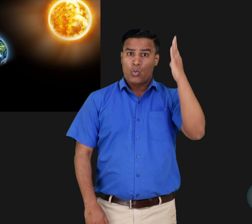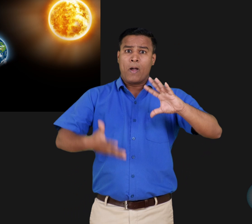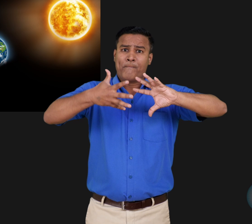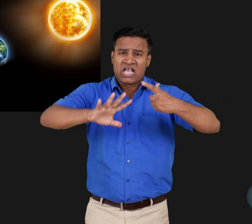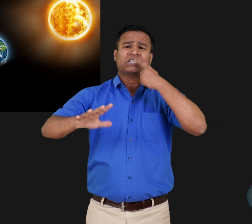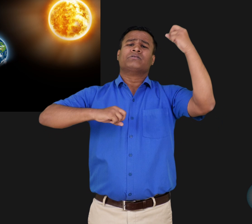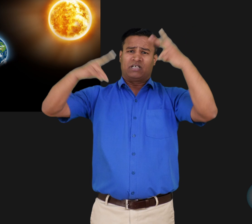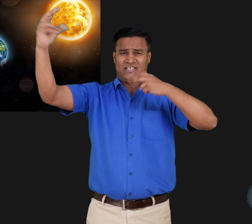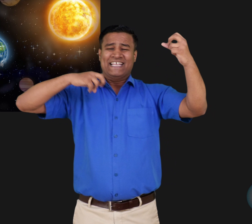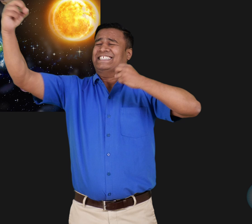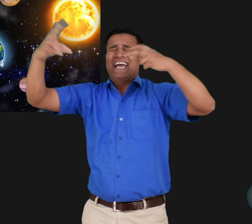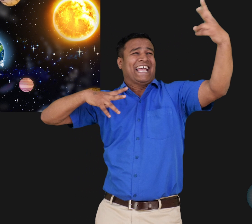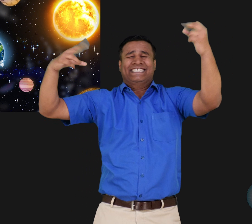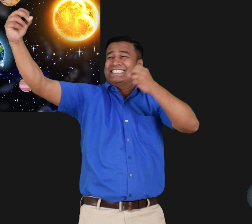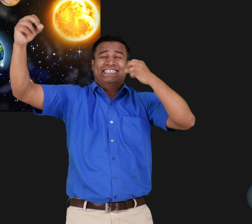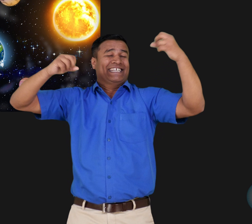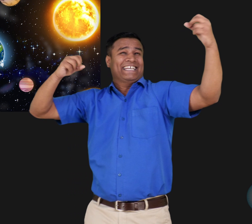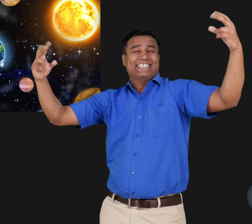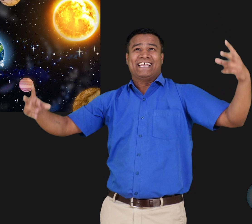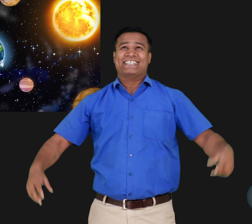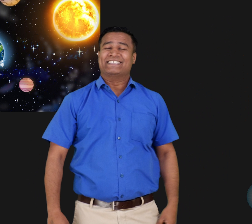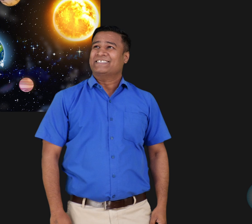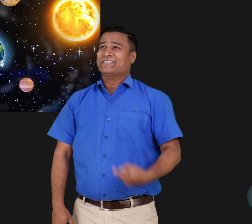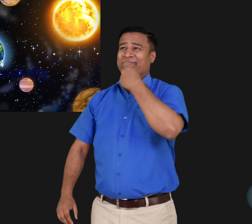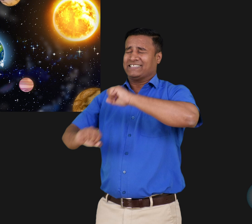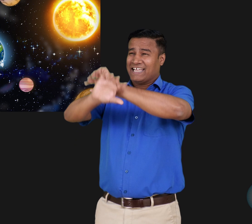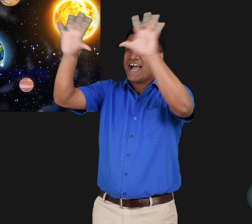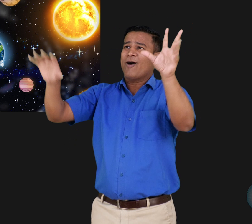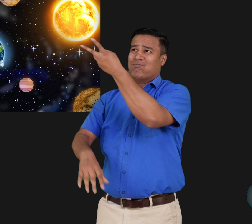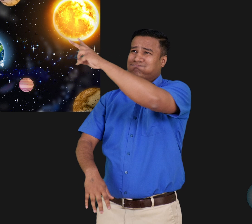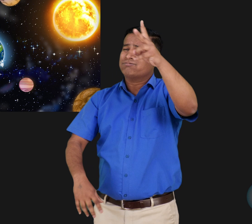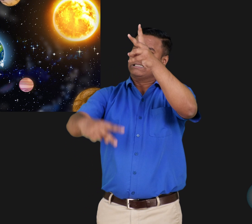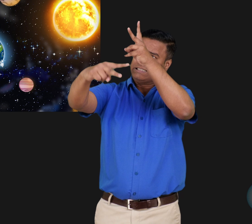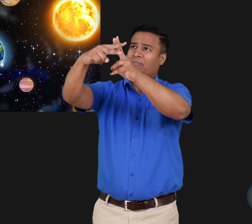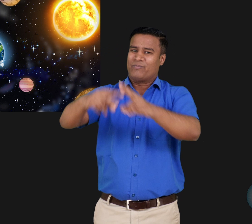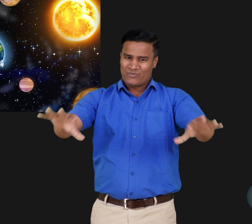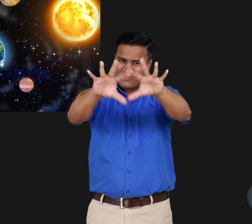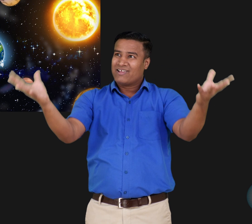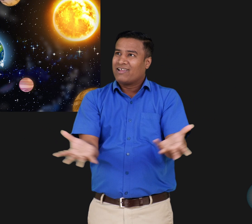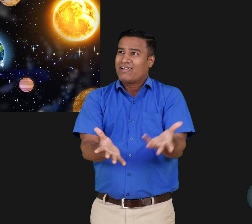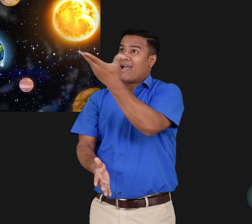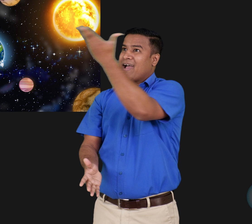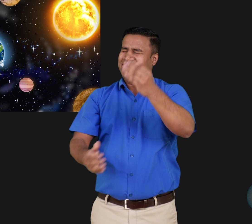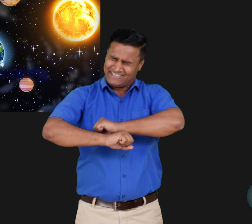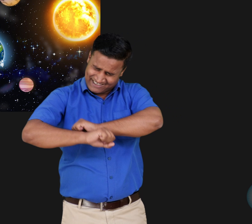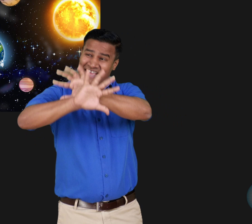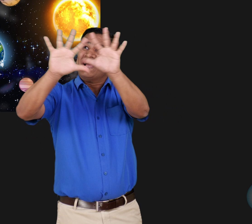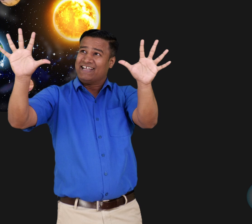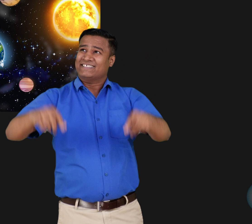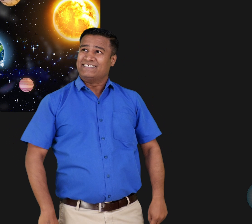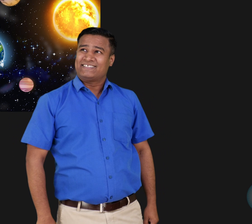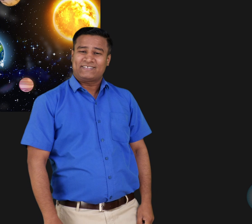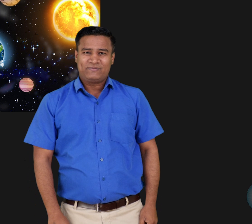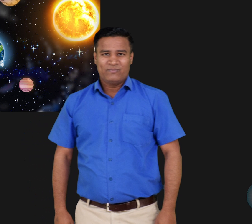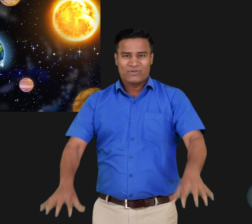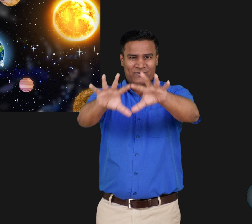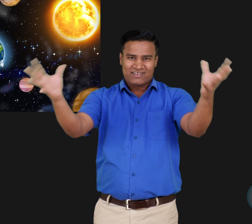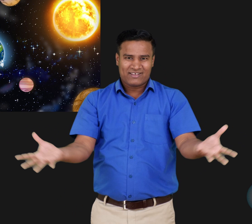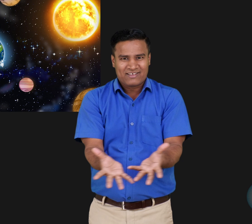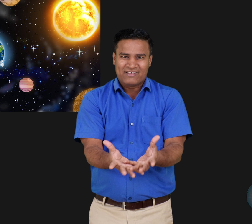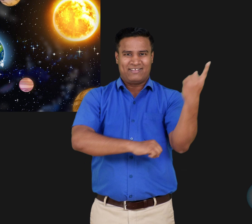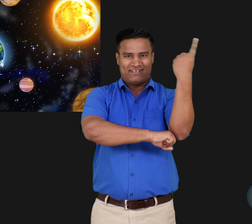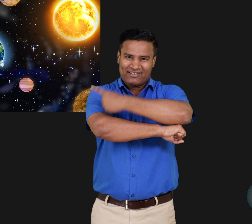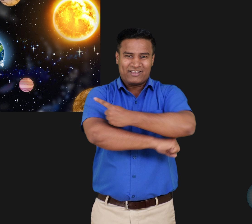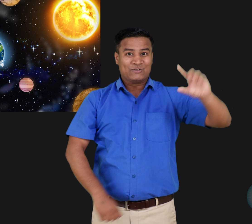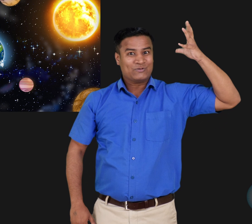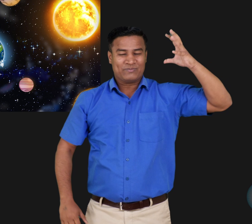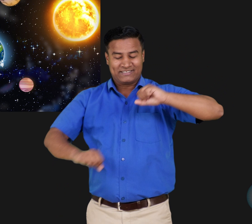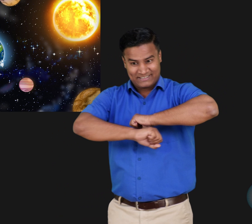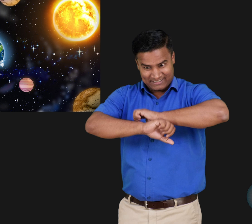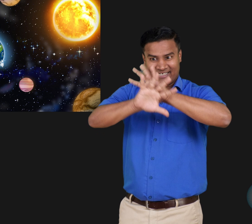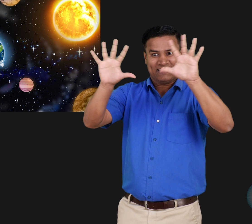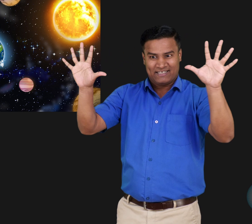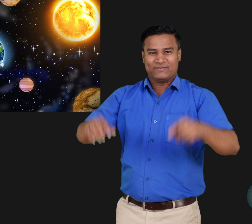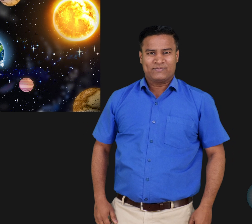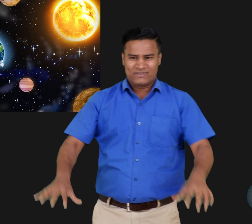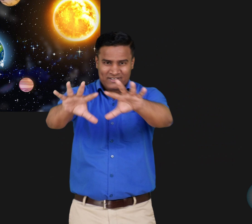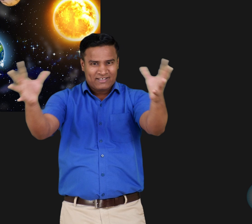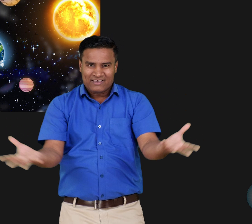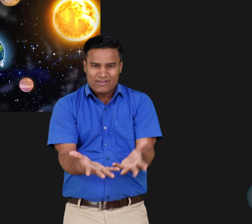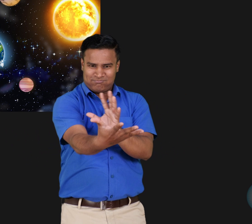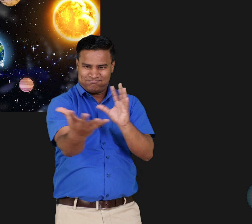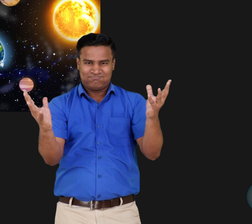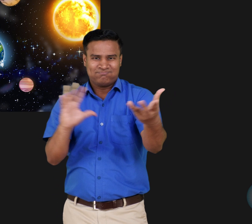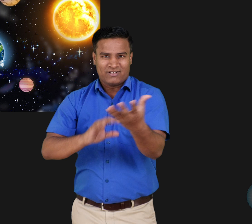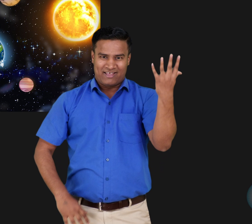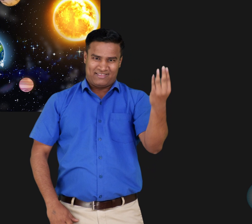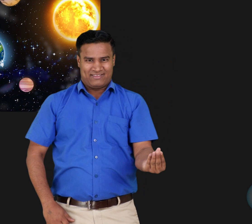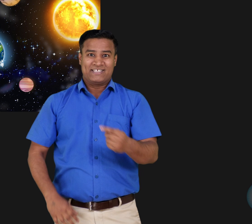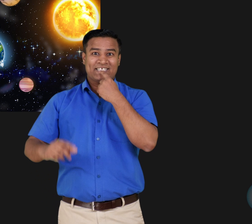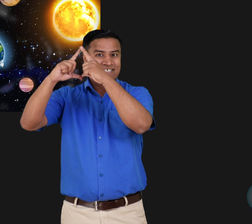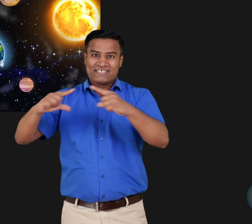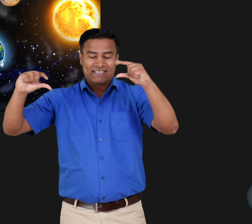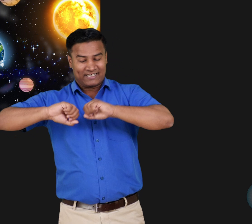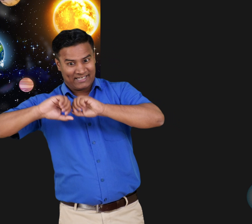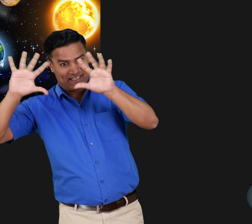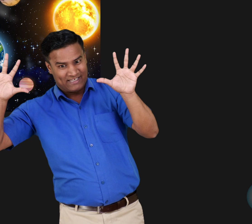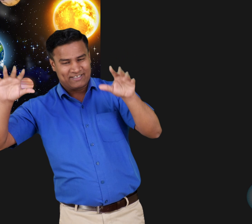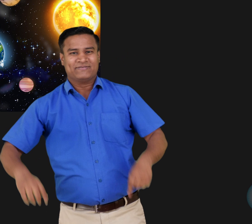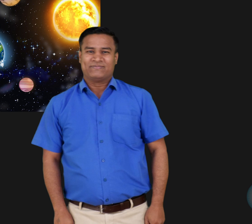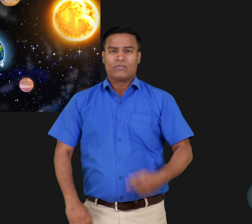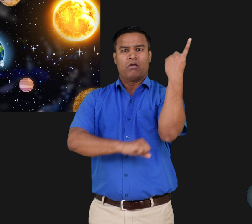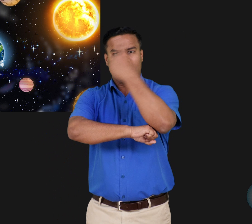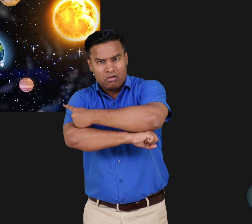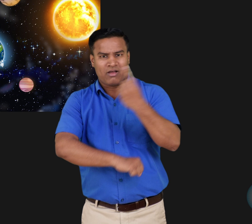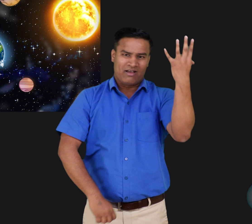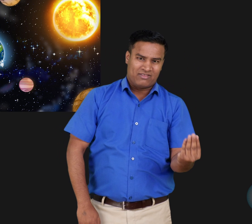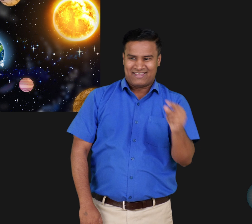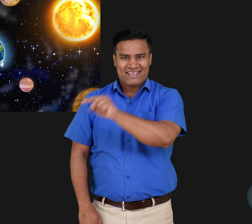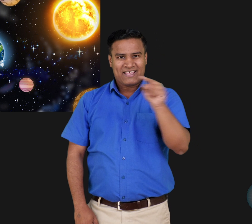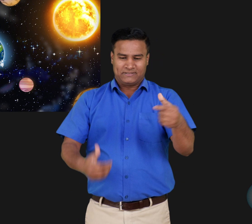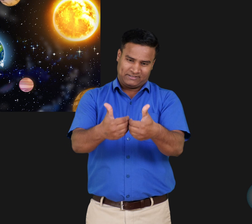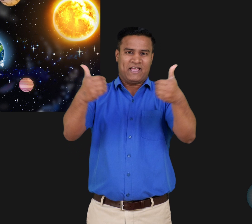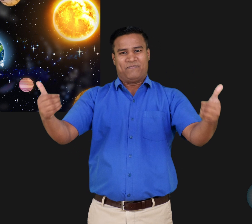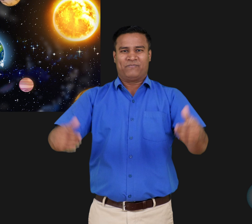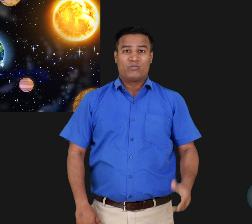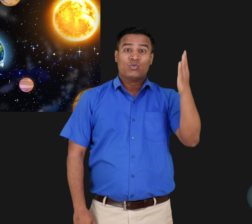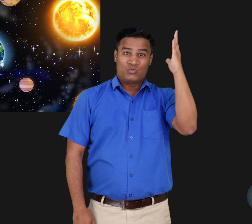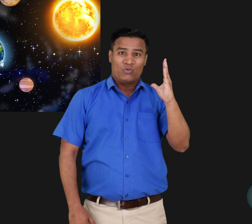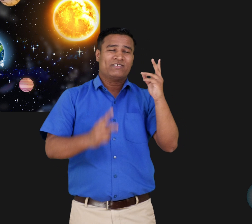God set these lights in the expanse of the sky to shine upon the earth, to preside over the day and the night, and to separate the light from the darkness.